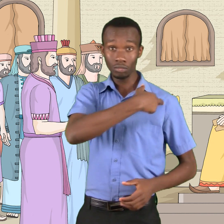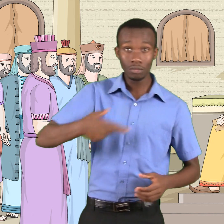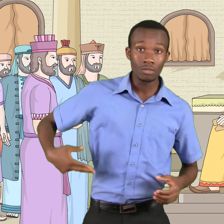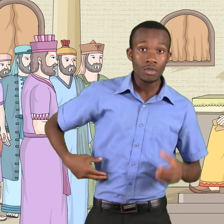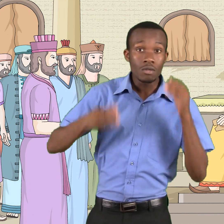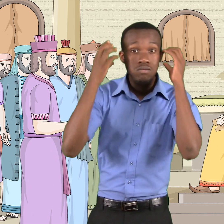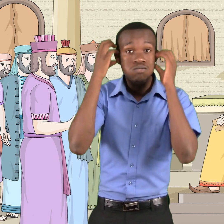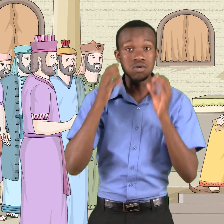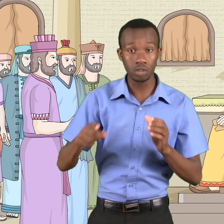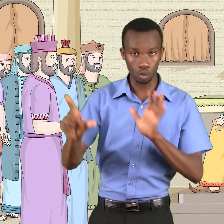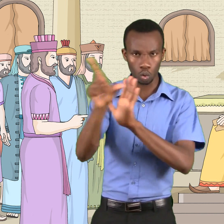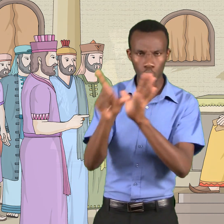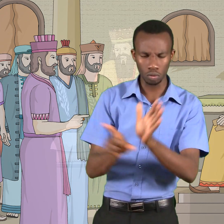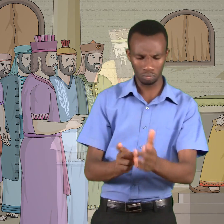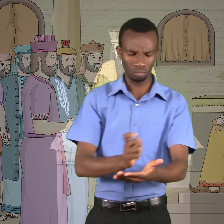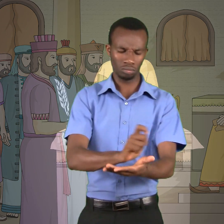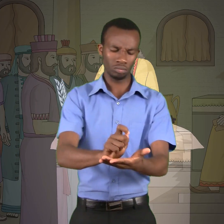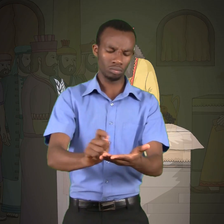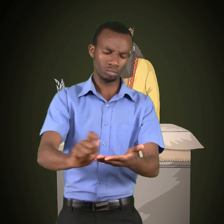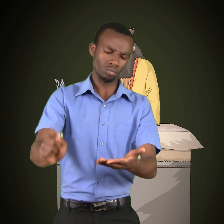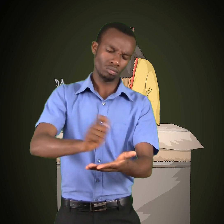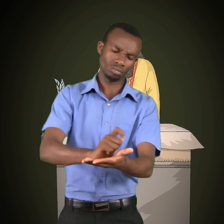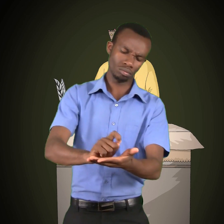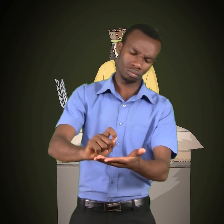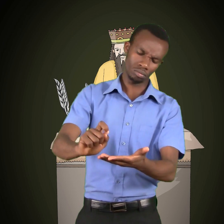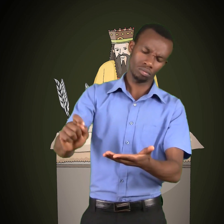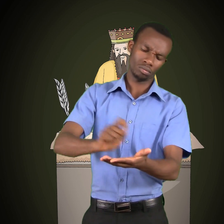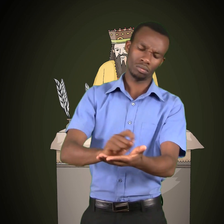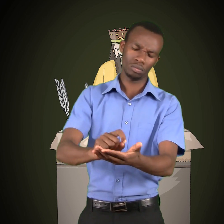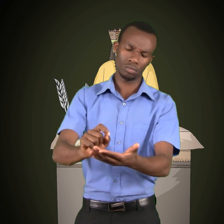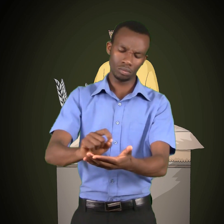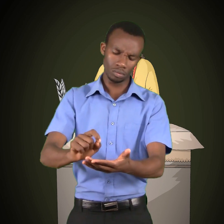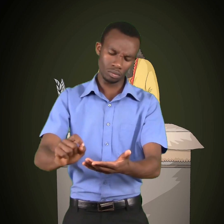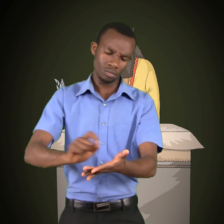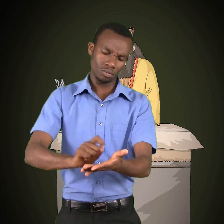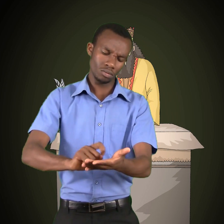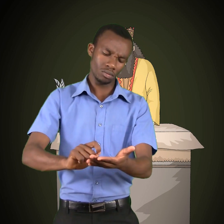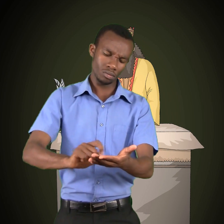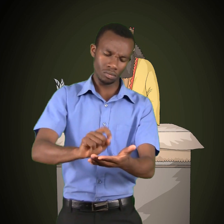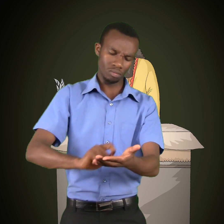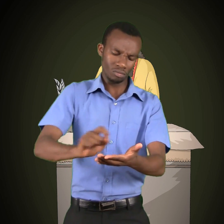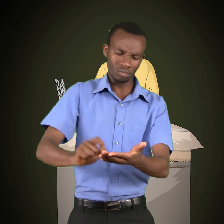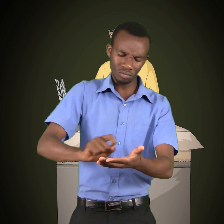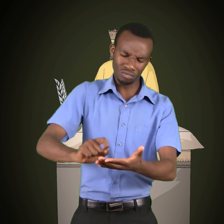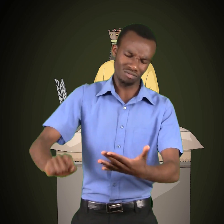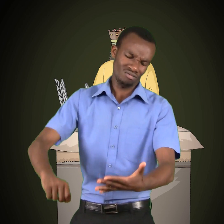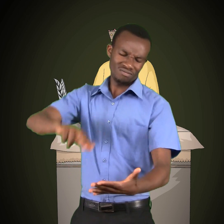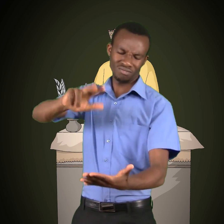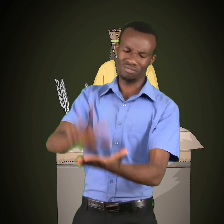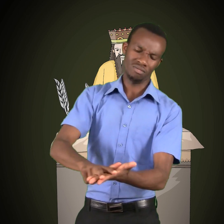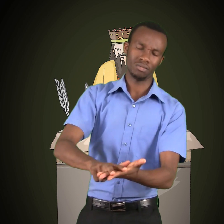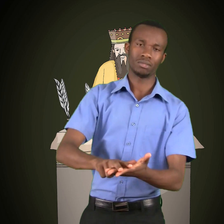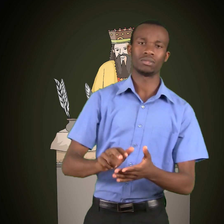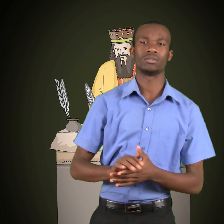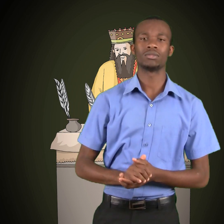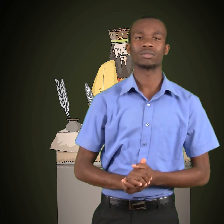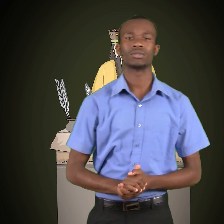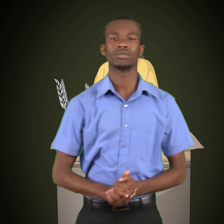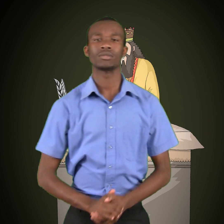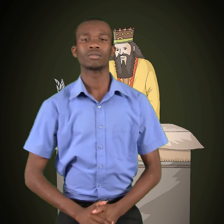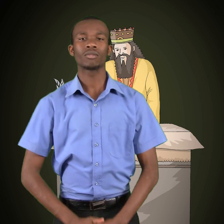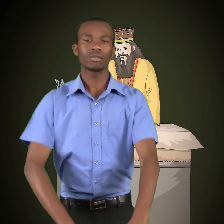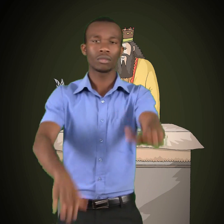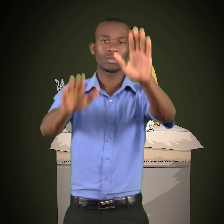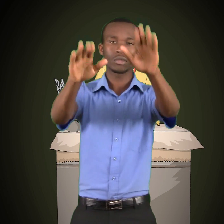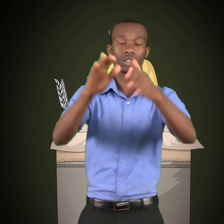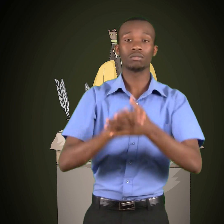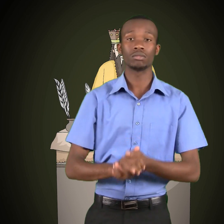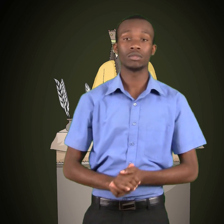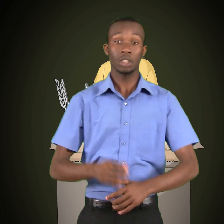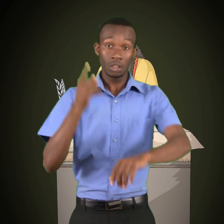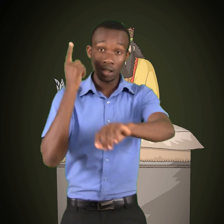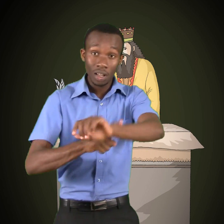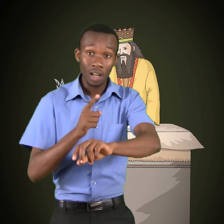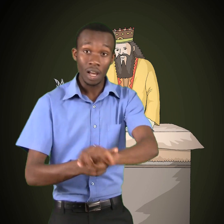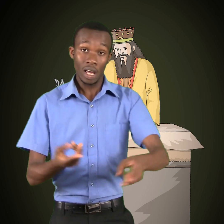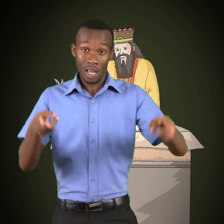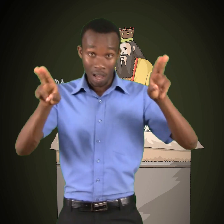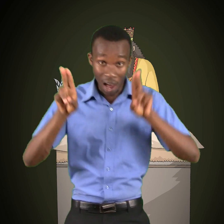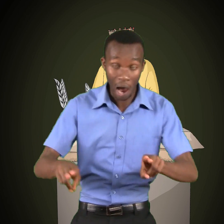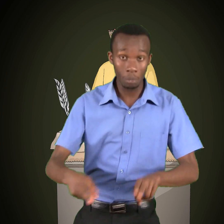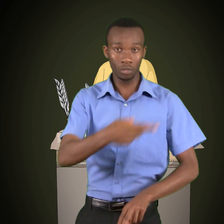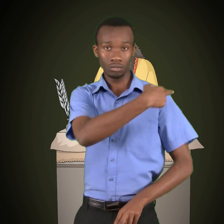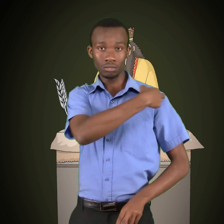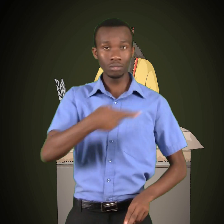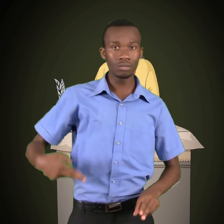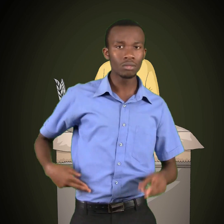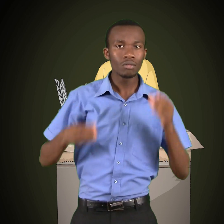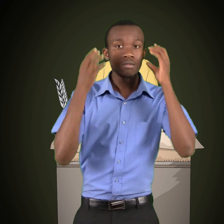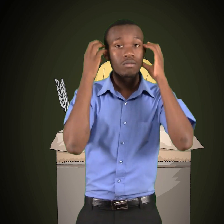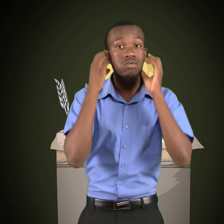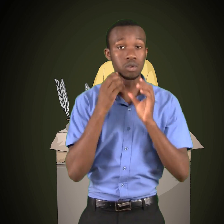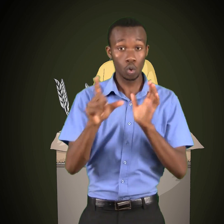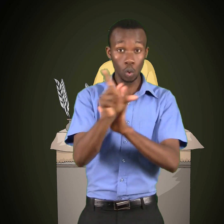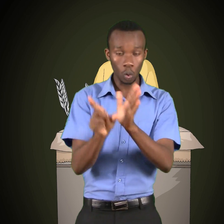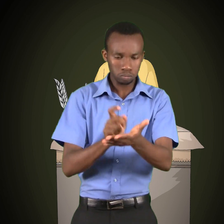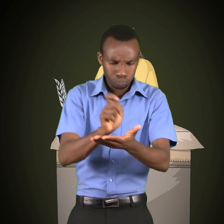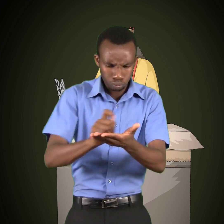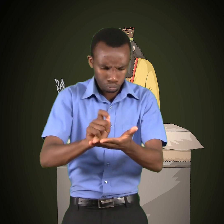Therefore King Darius signed the written decree.